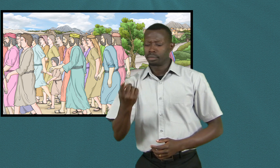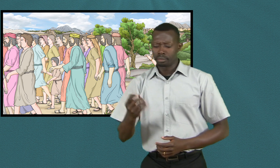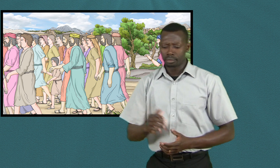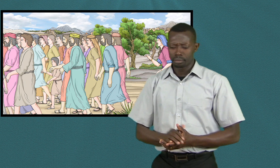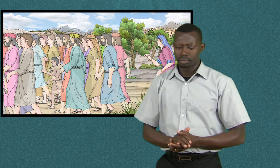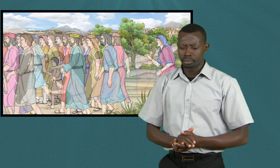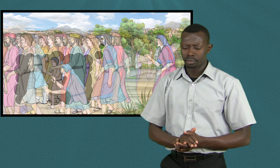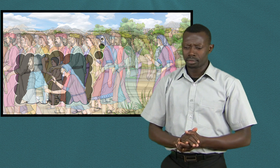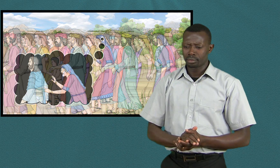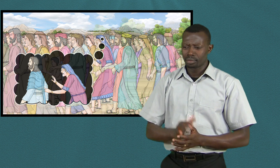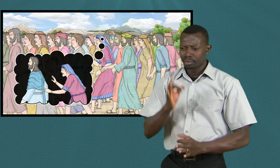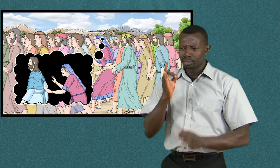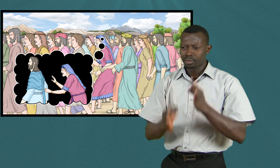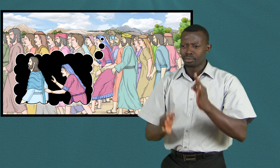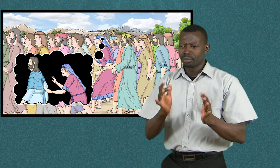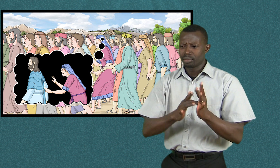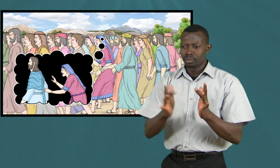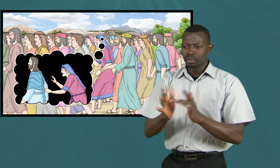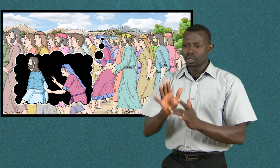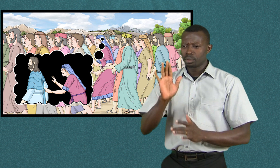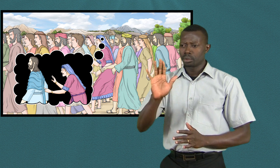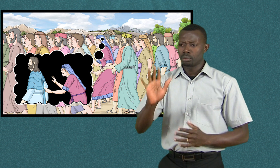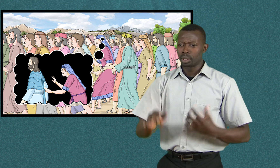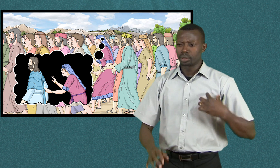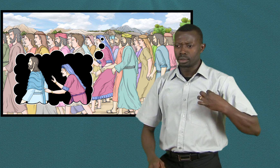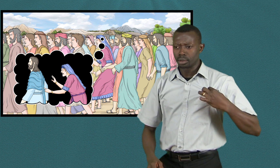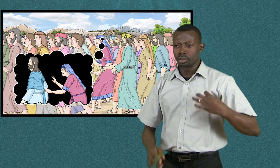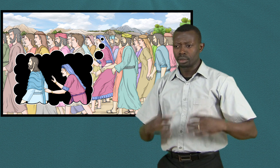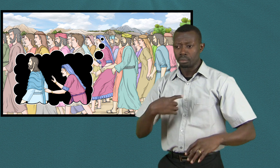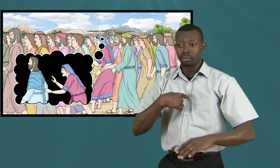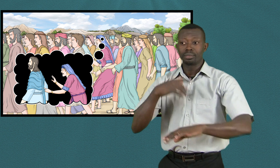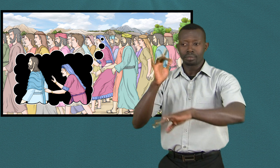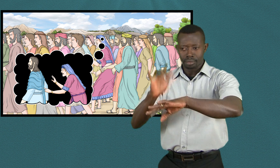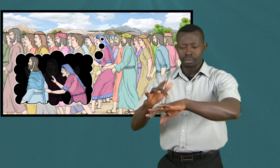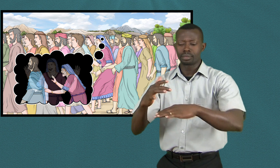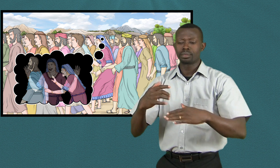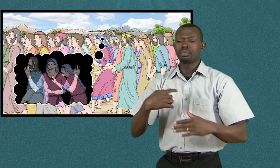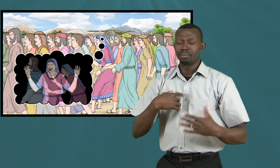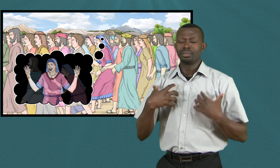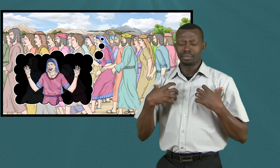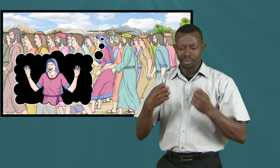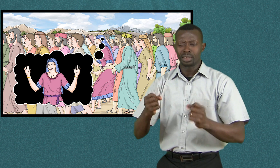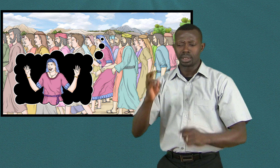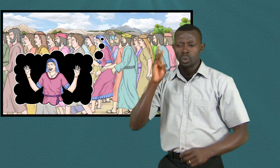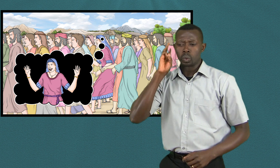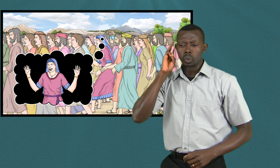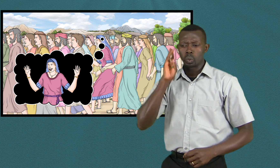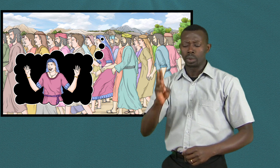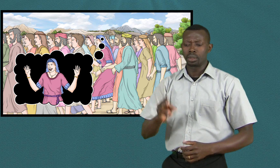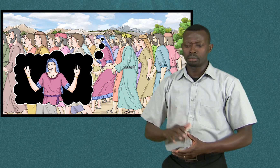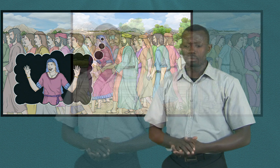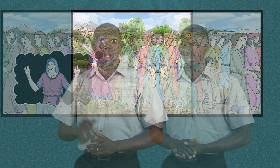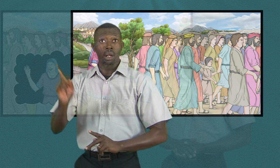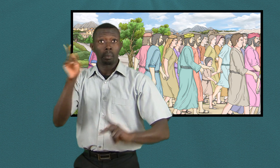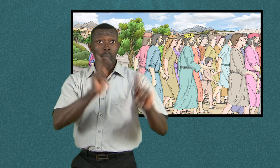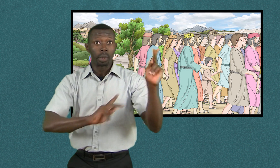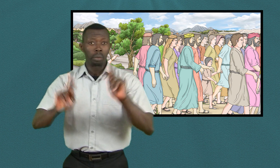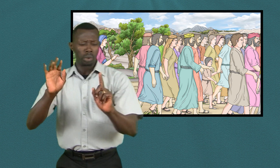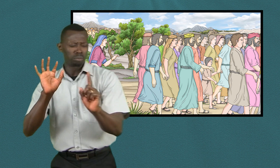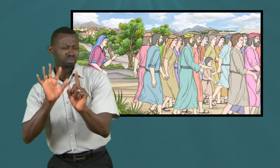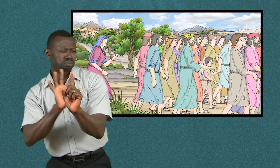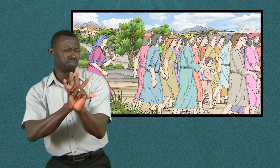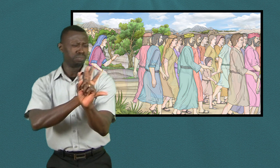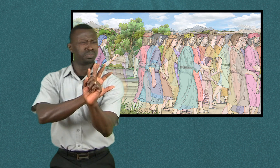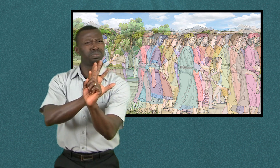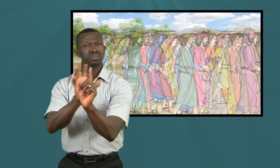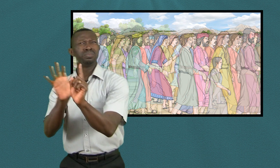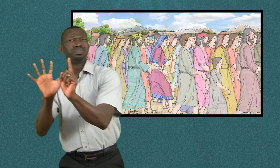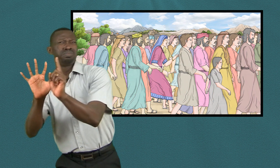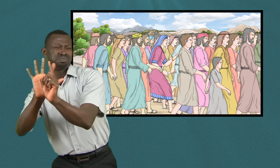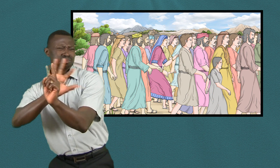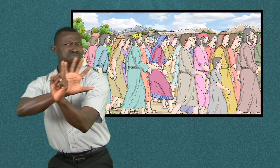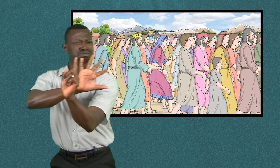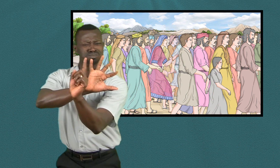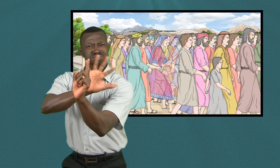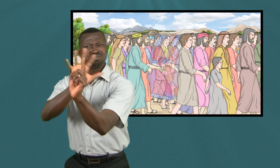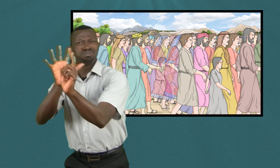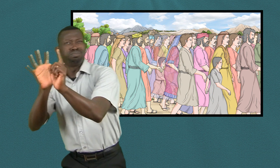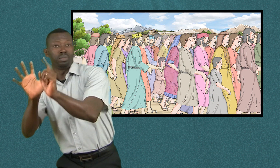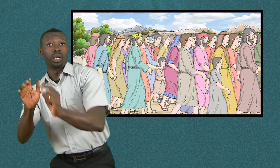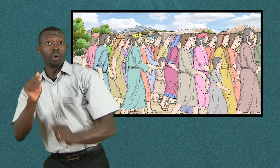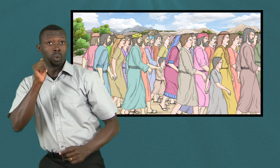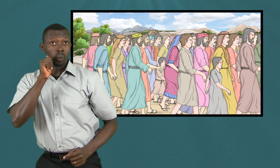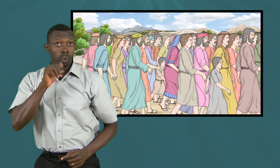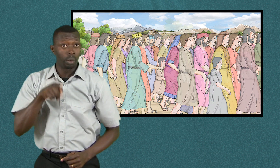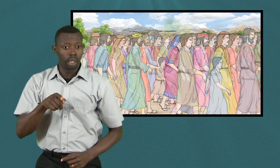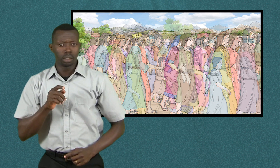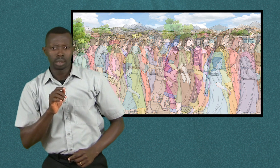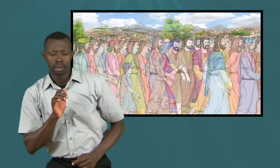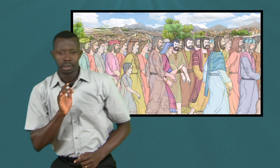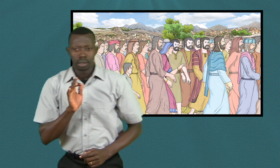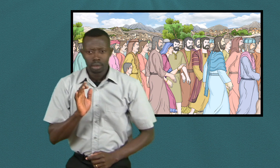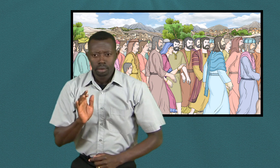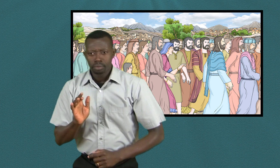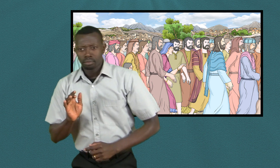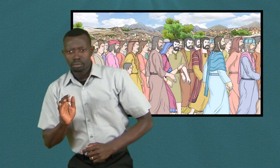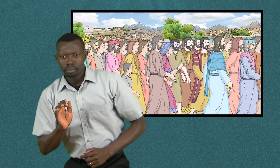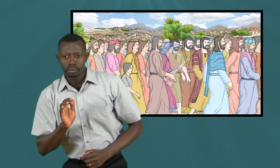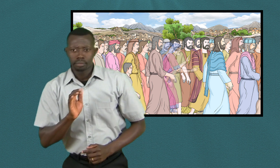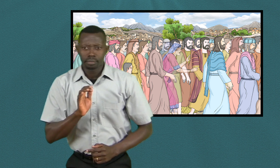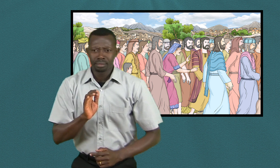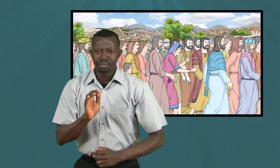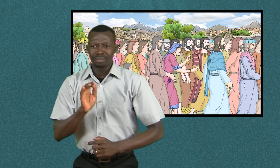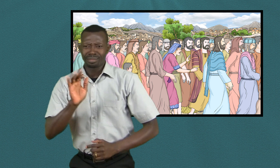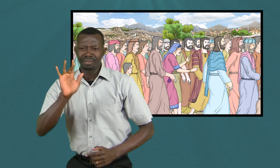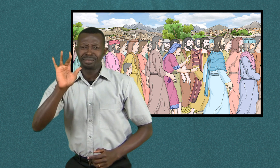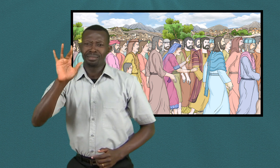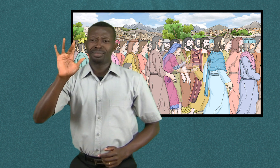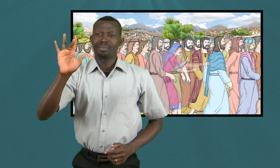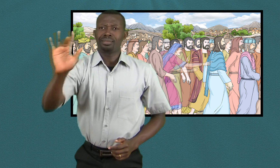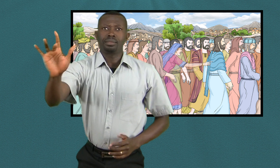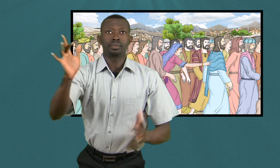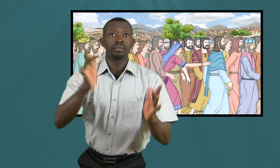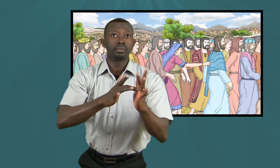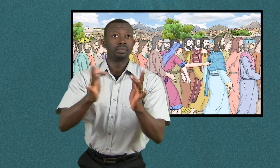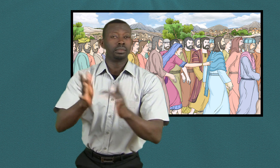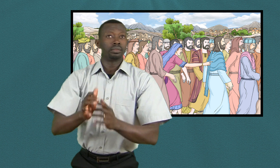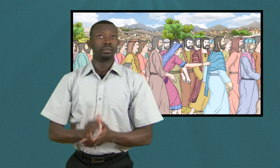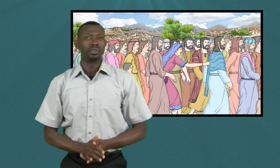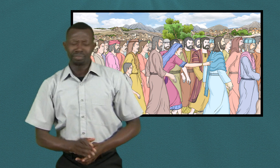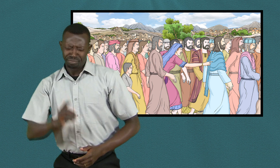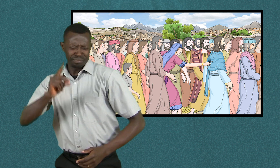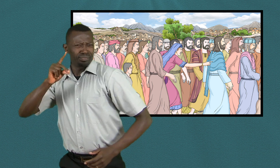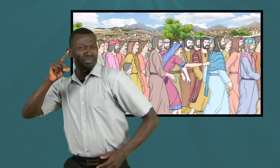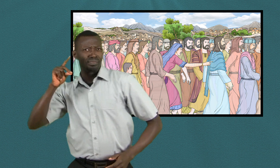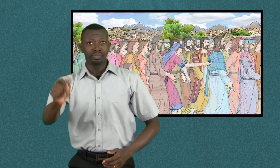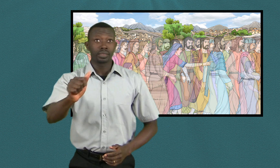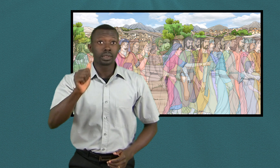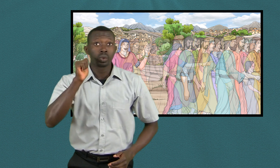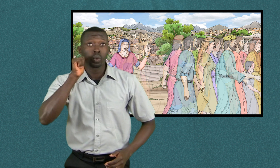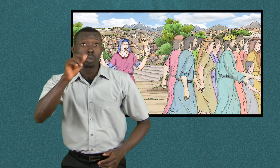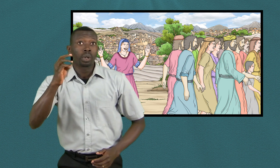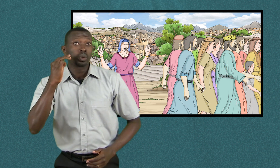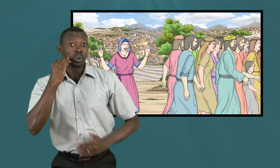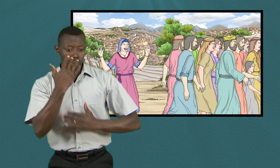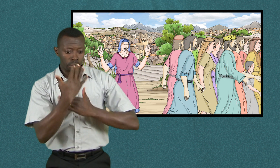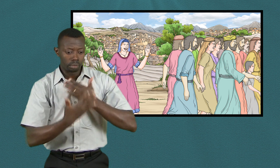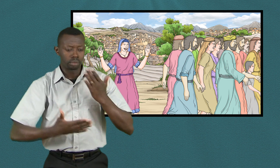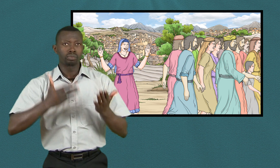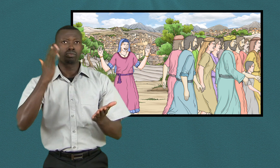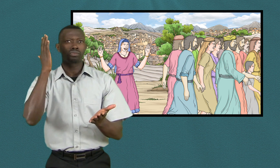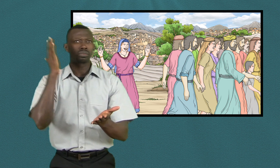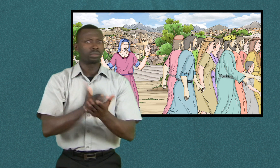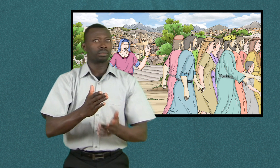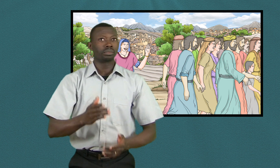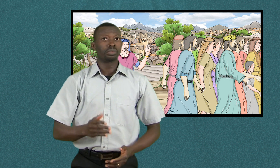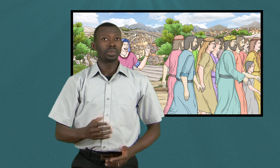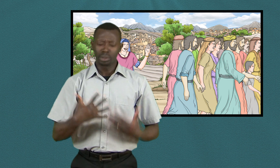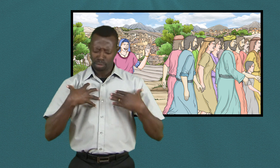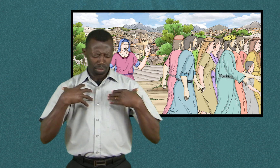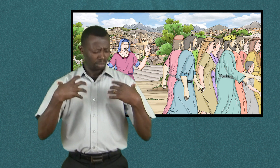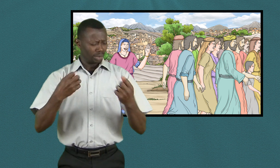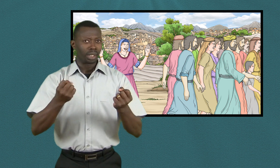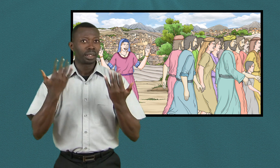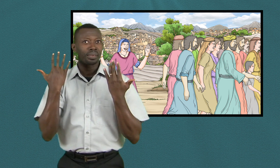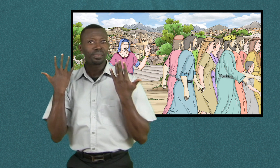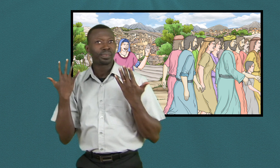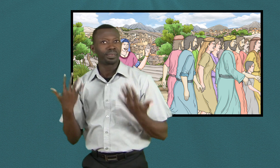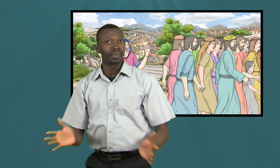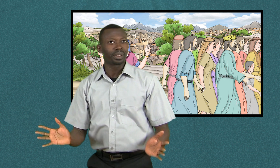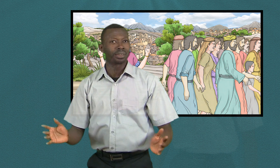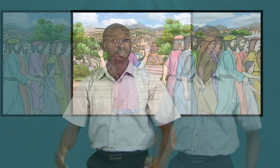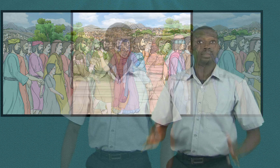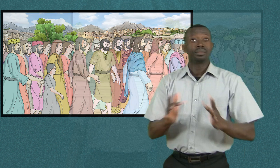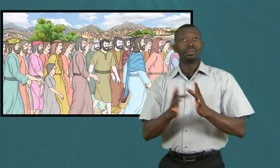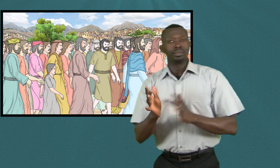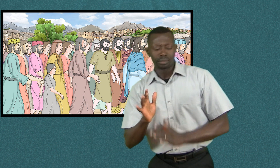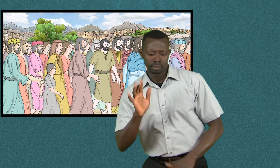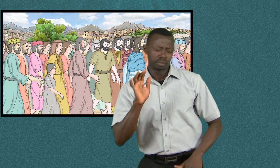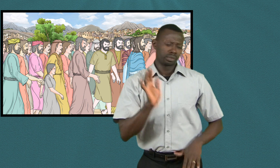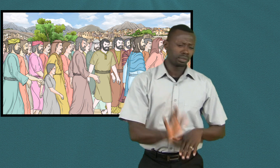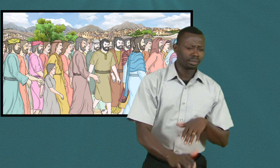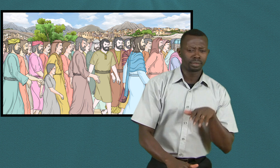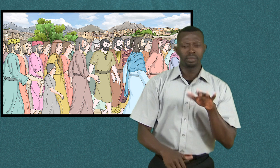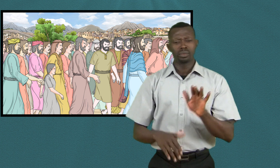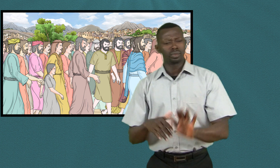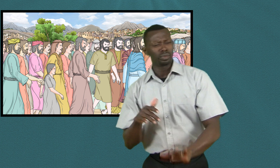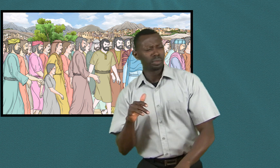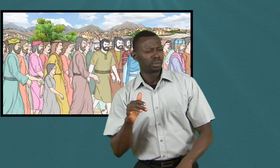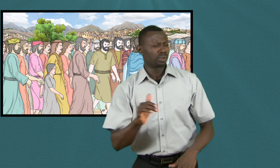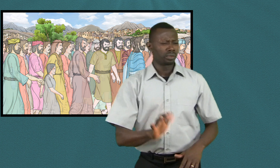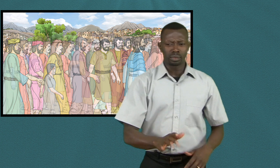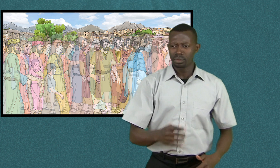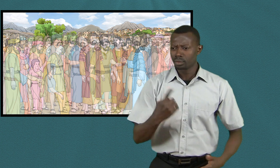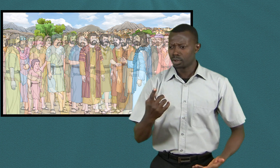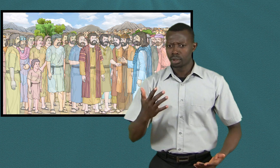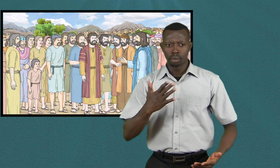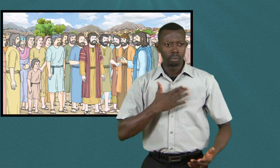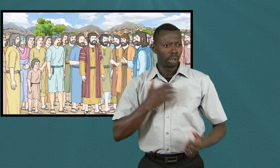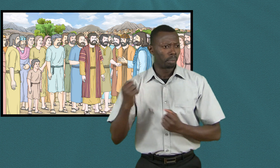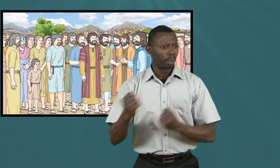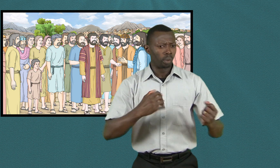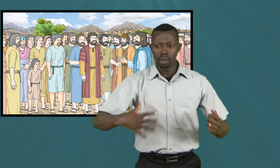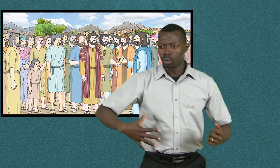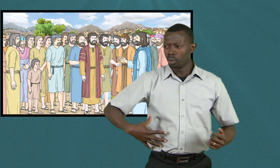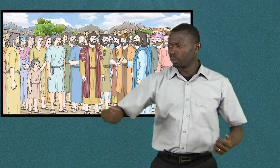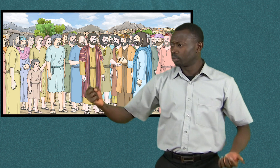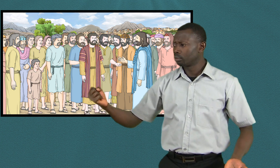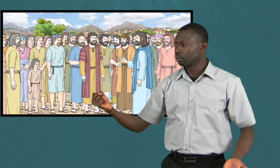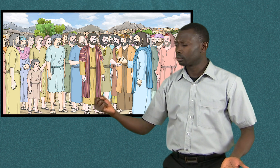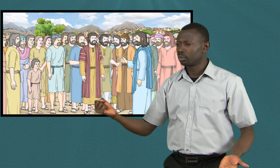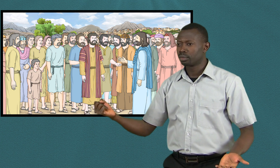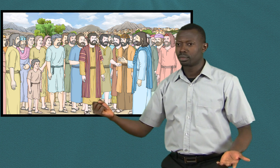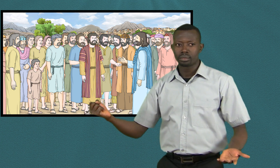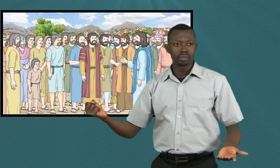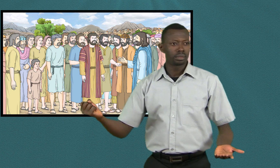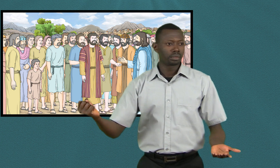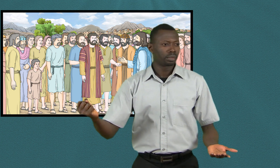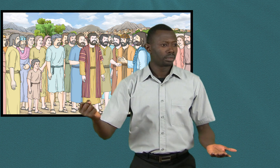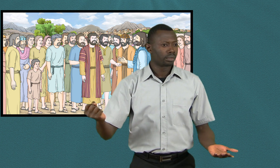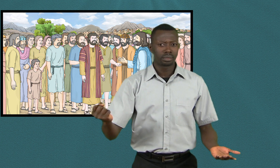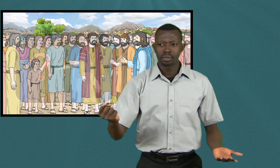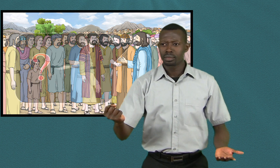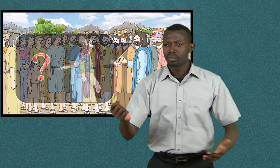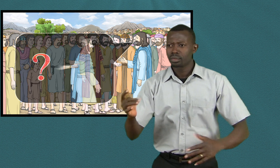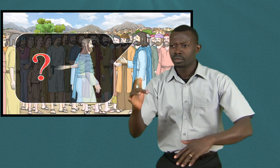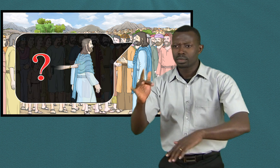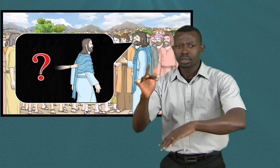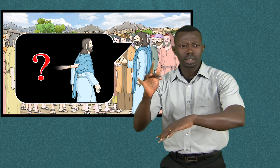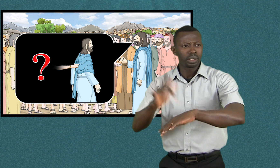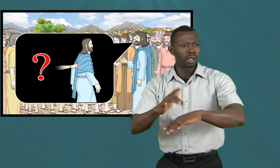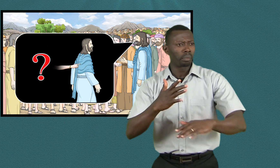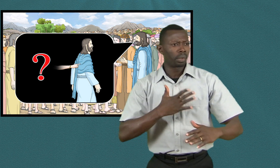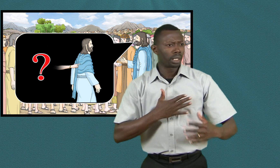For she kept saying, “If only I touch His garments, I will be healed.” Immediately her bleeding stopped, and she sensed in her body that she was healed of her affliction. At once Jesus was aware that power had gone out from Him.